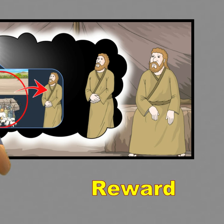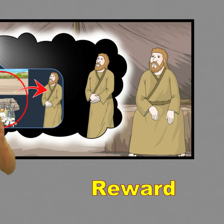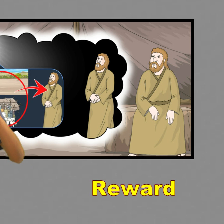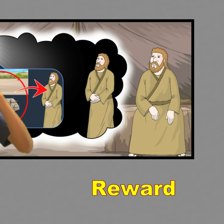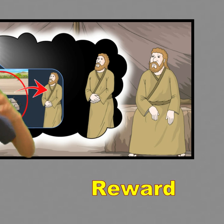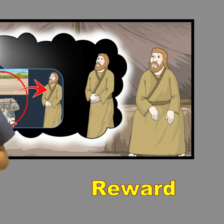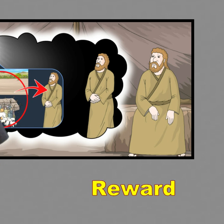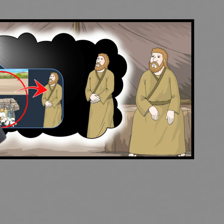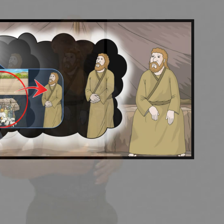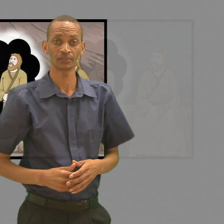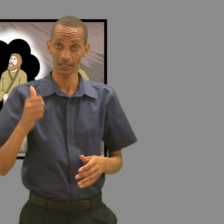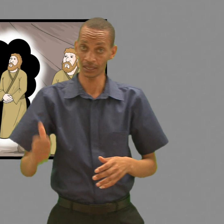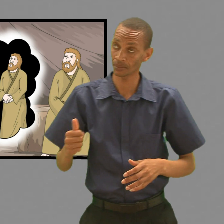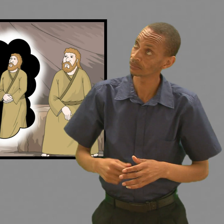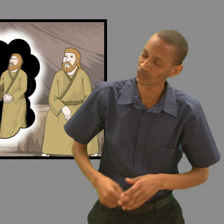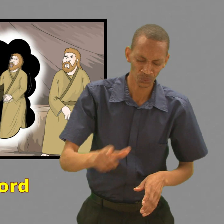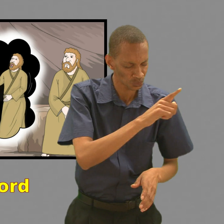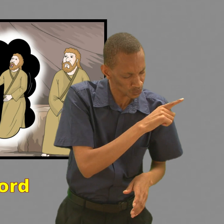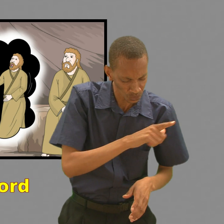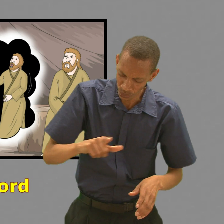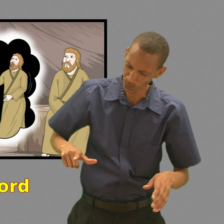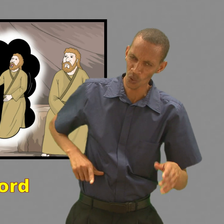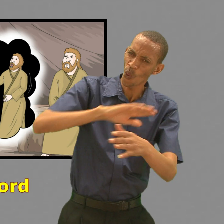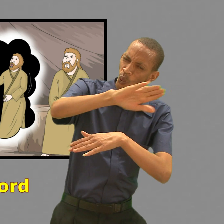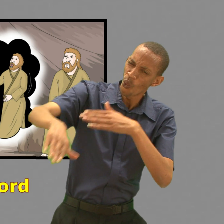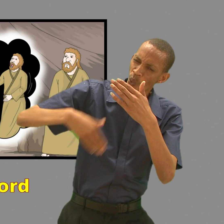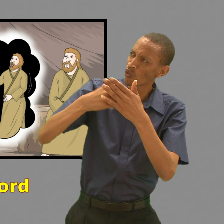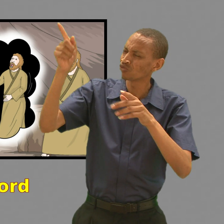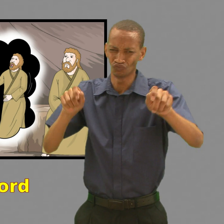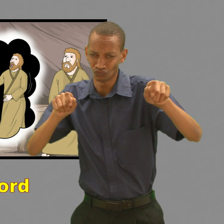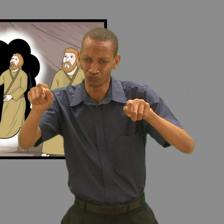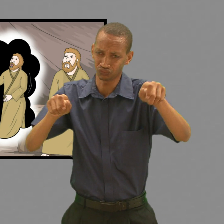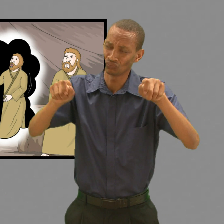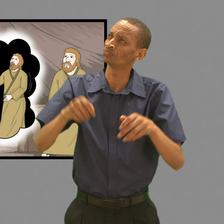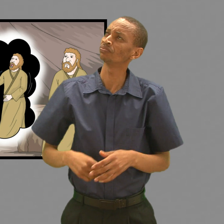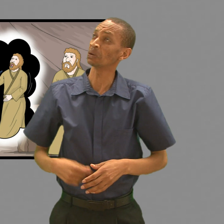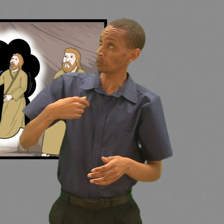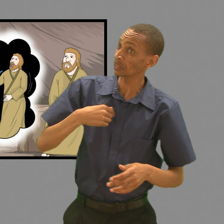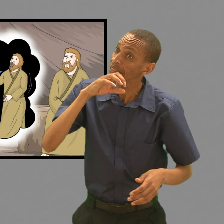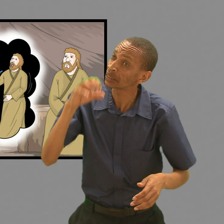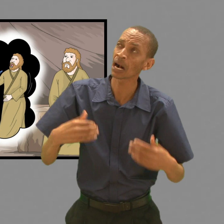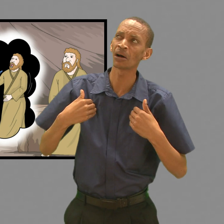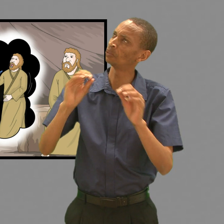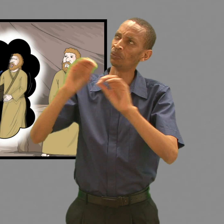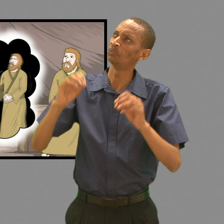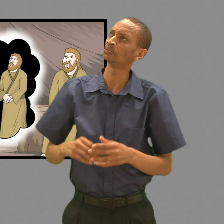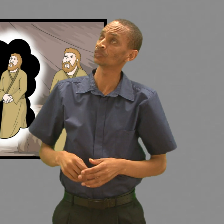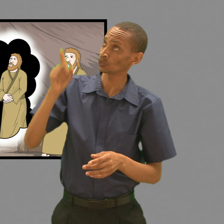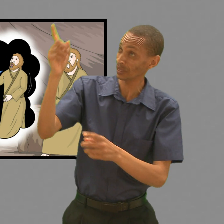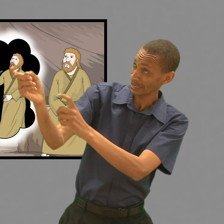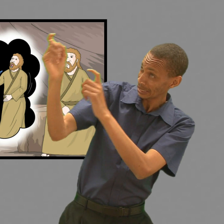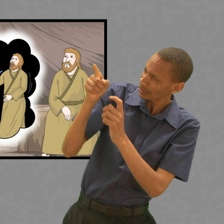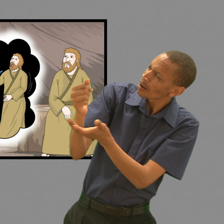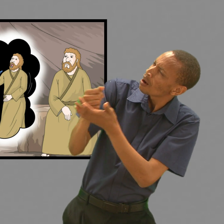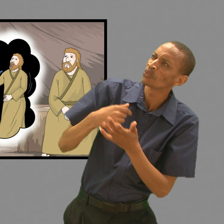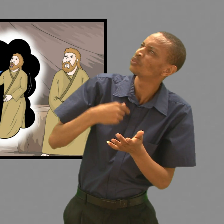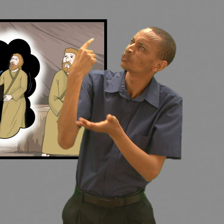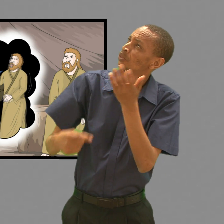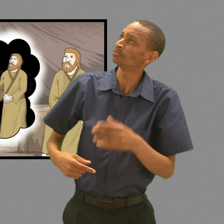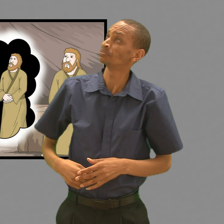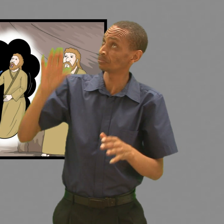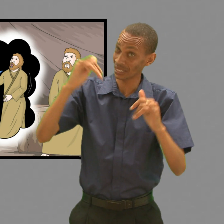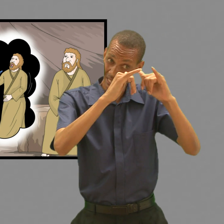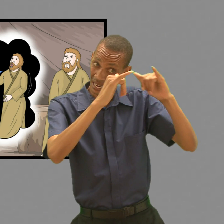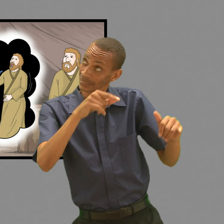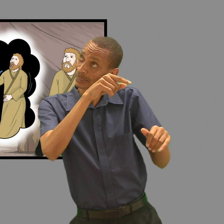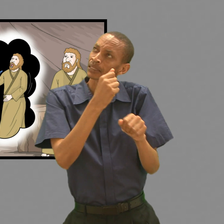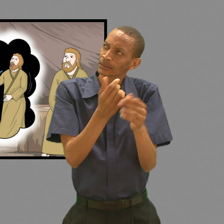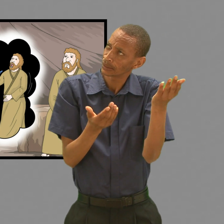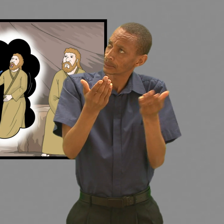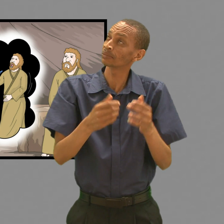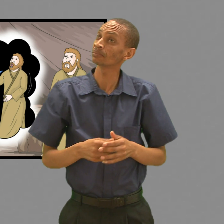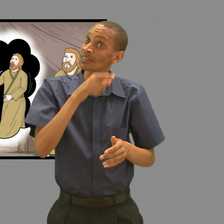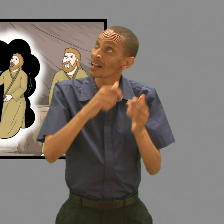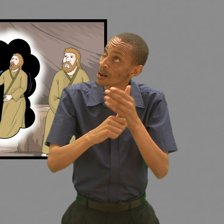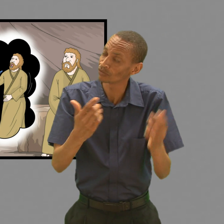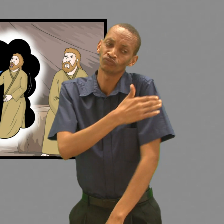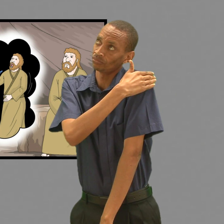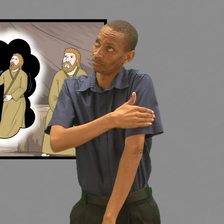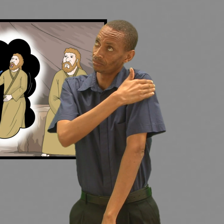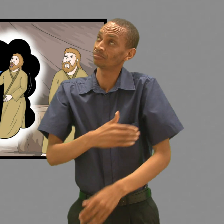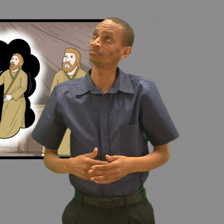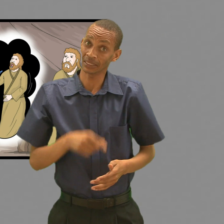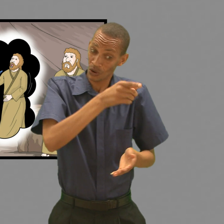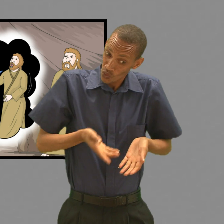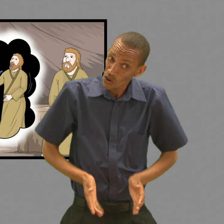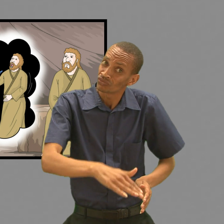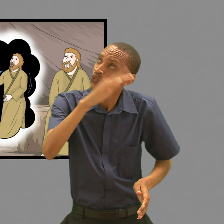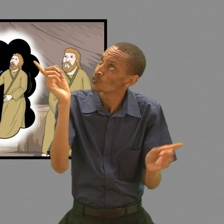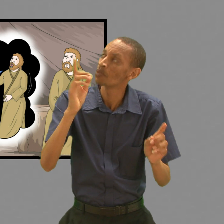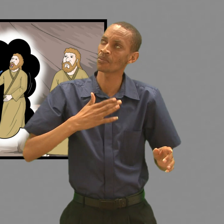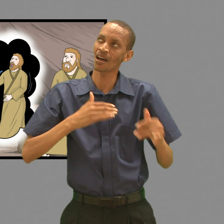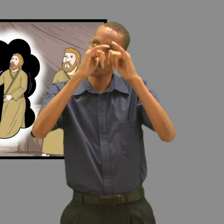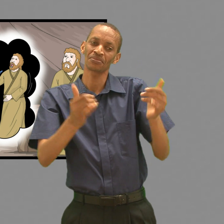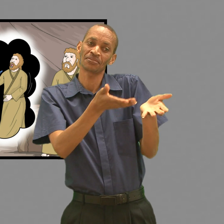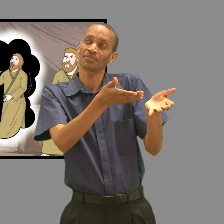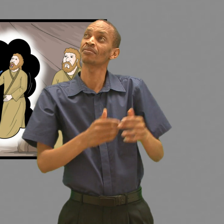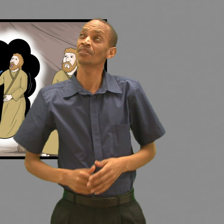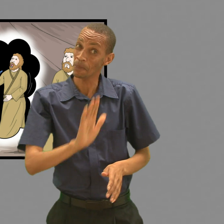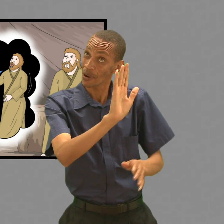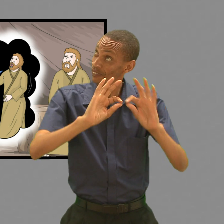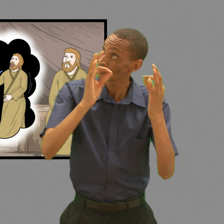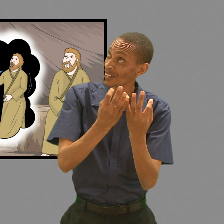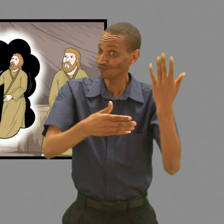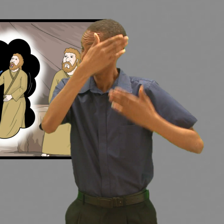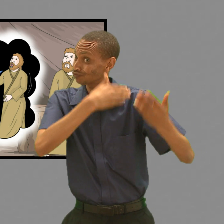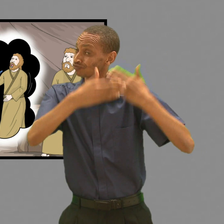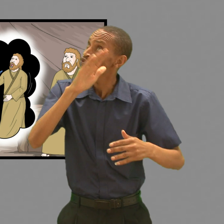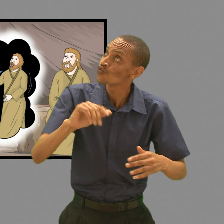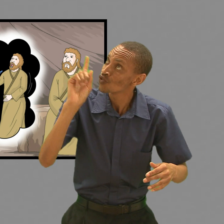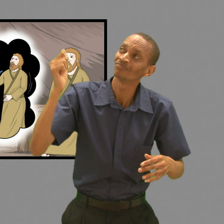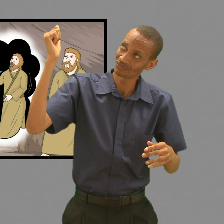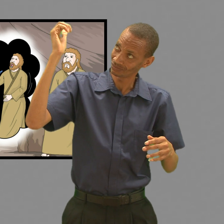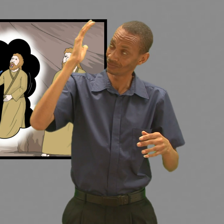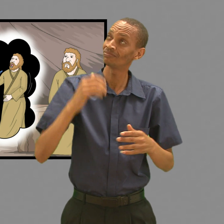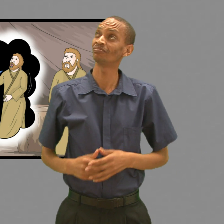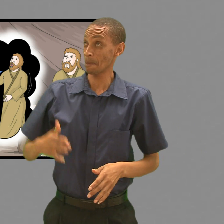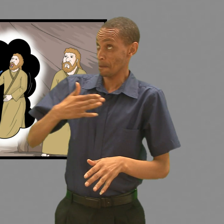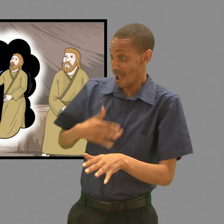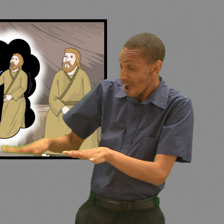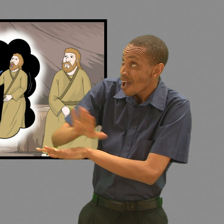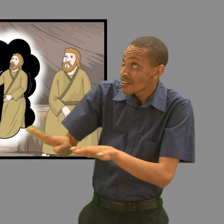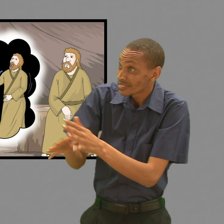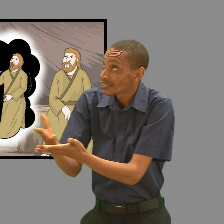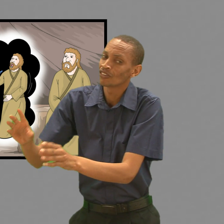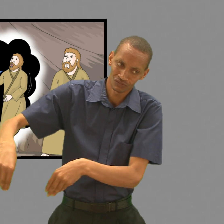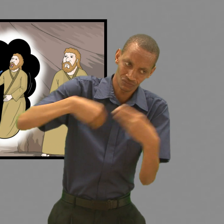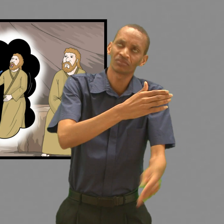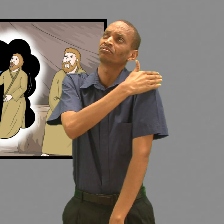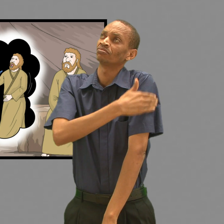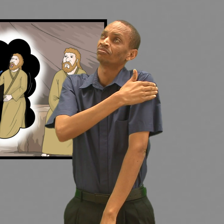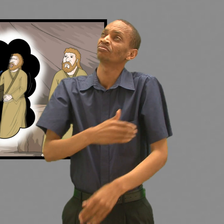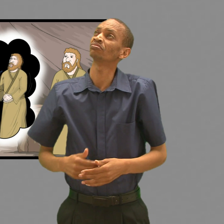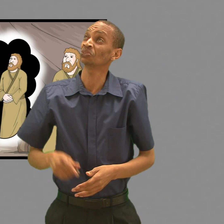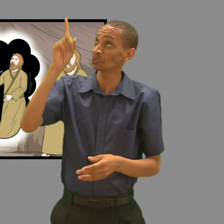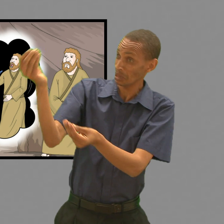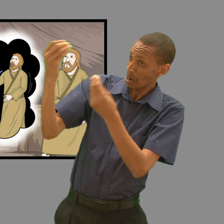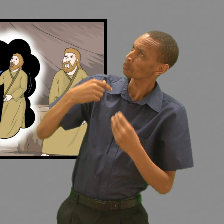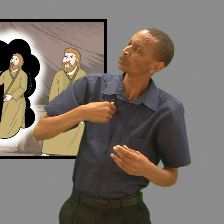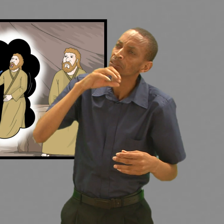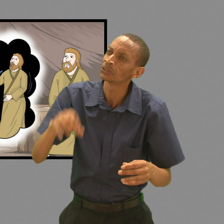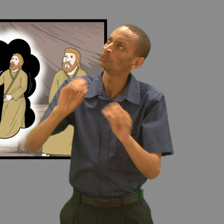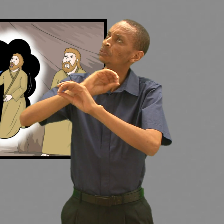But Abram replied, “O Lord GOD, what can You give me, since I remain childless, and the heir of my house is Eliezer of Damascus?”